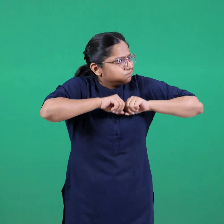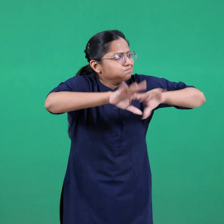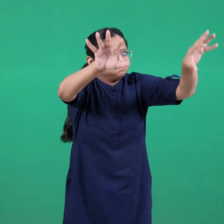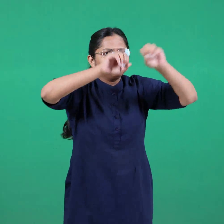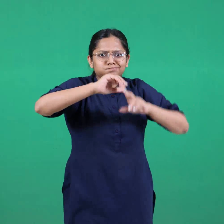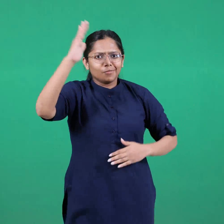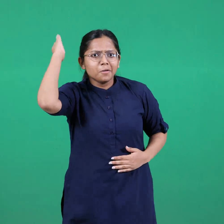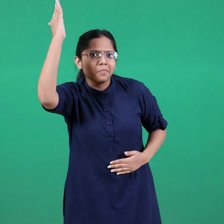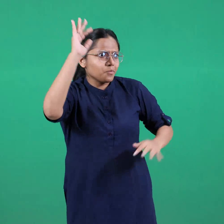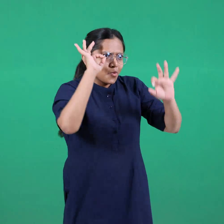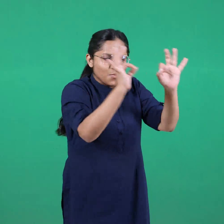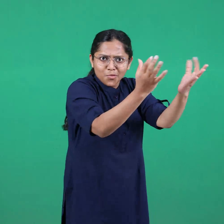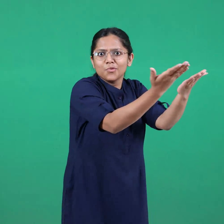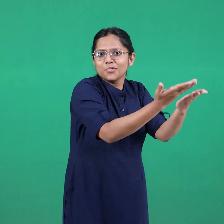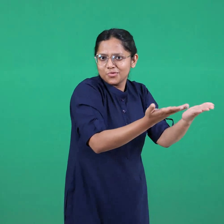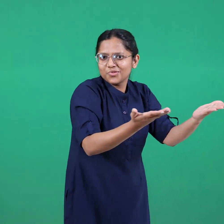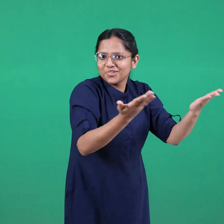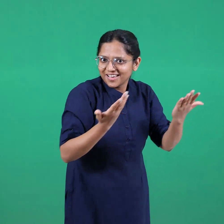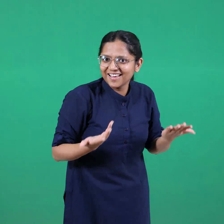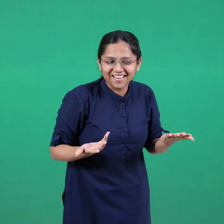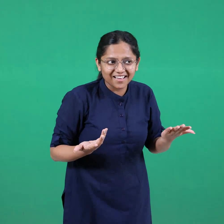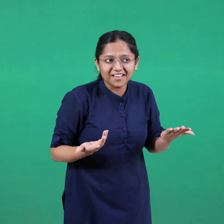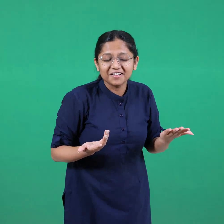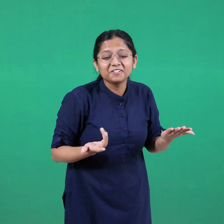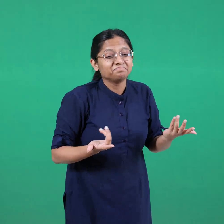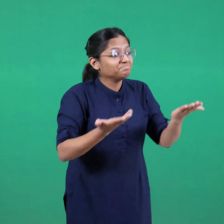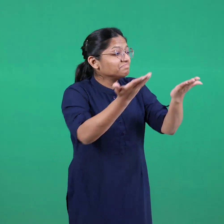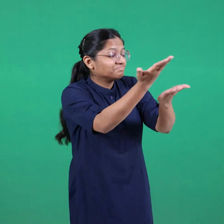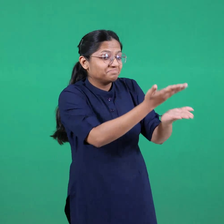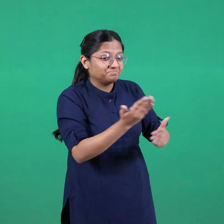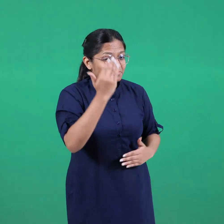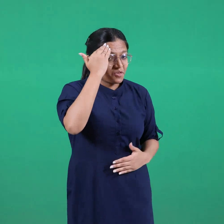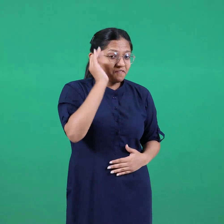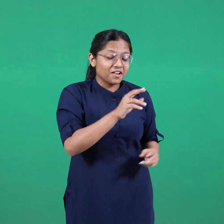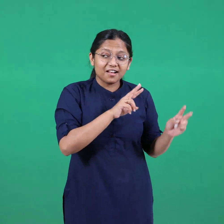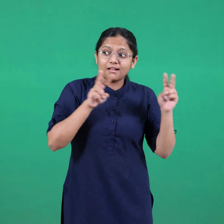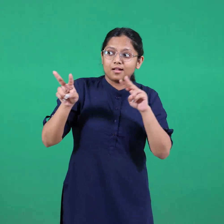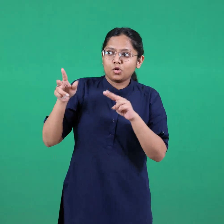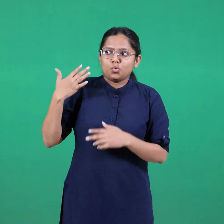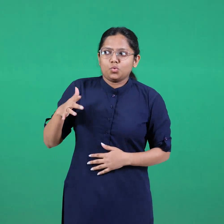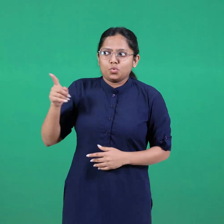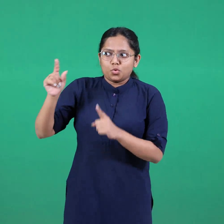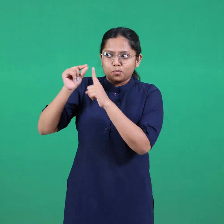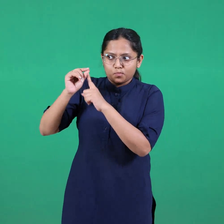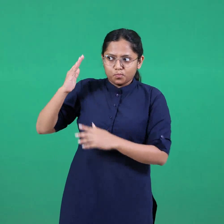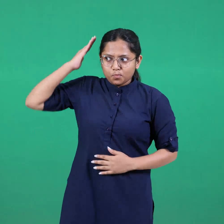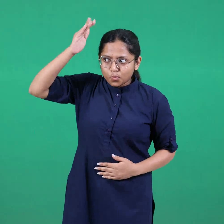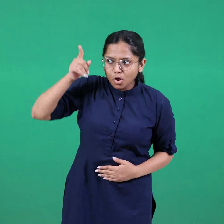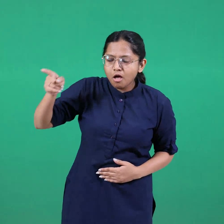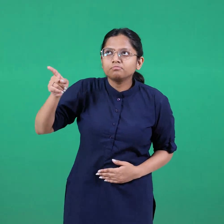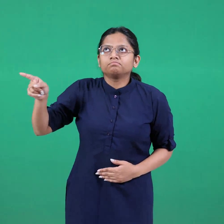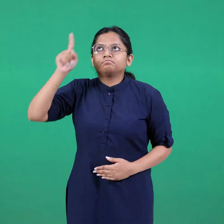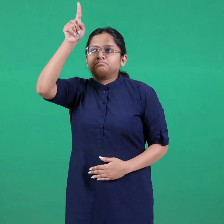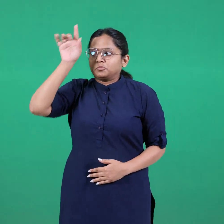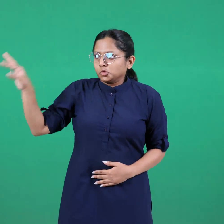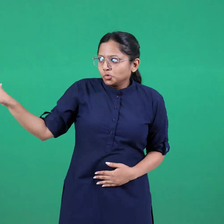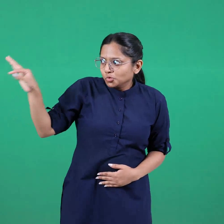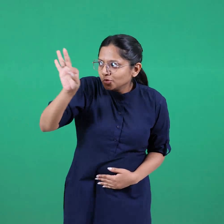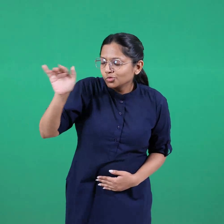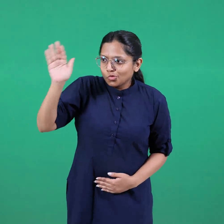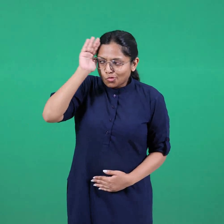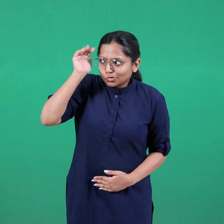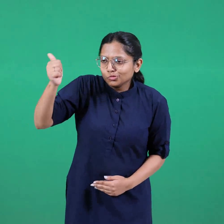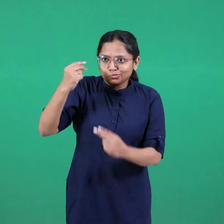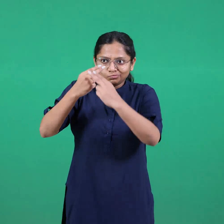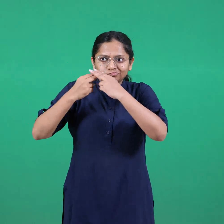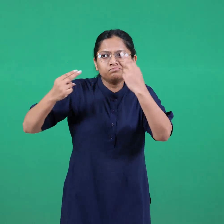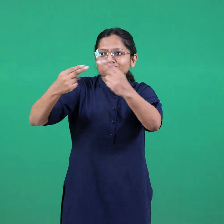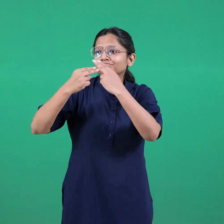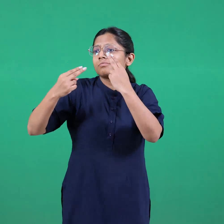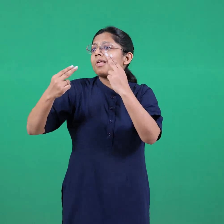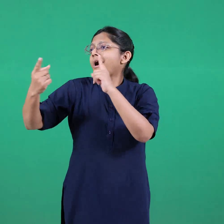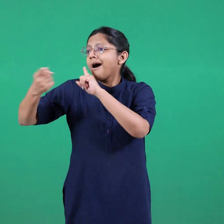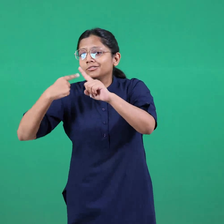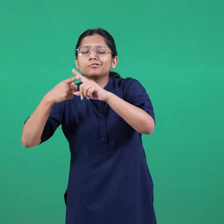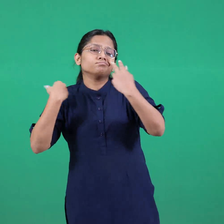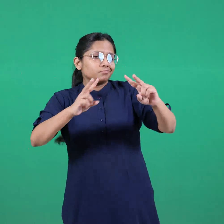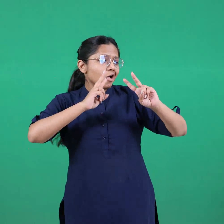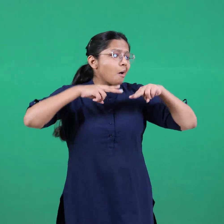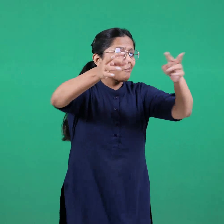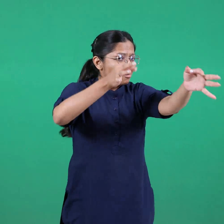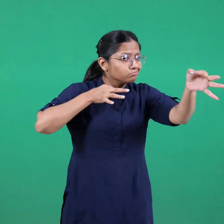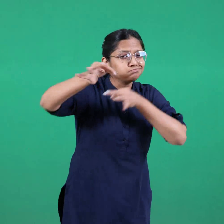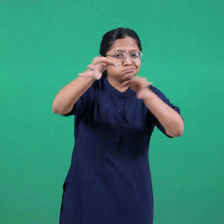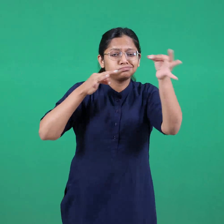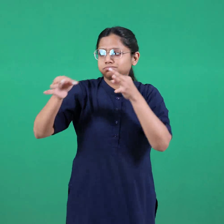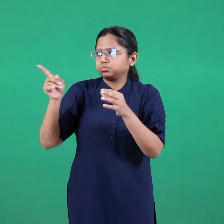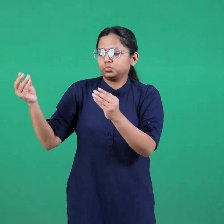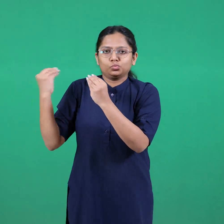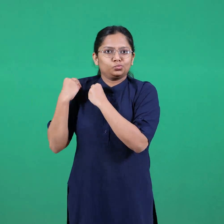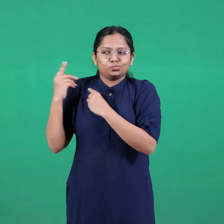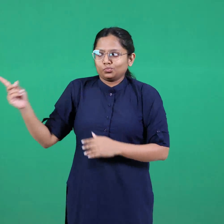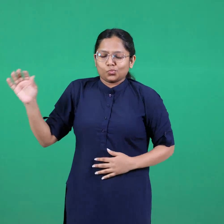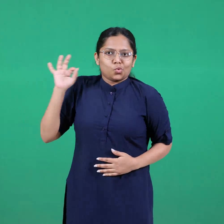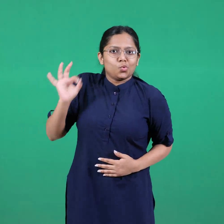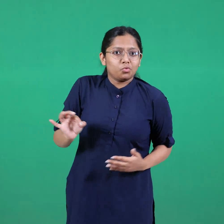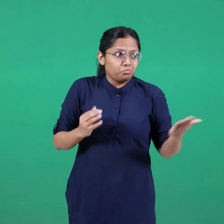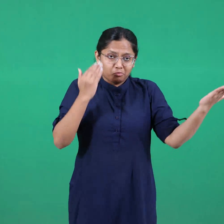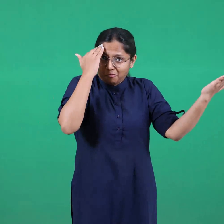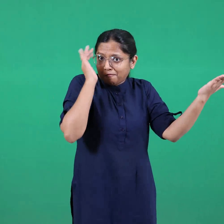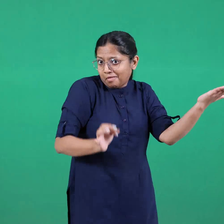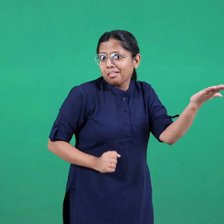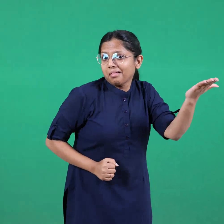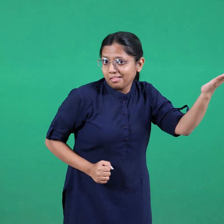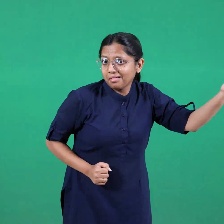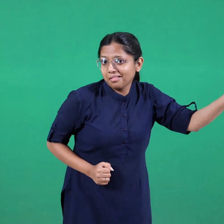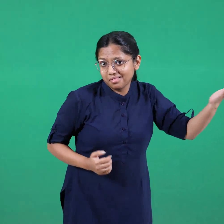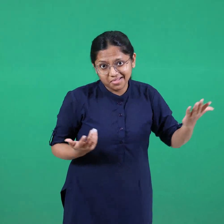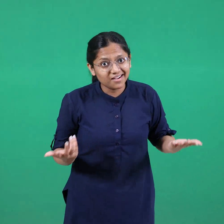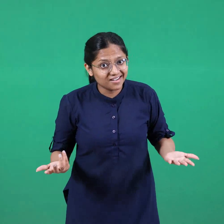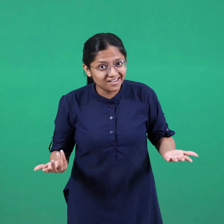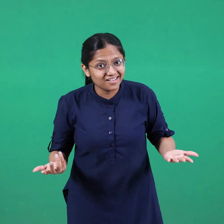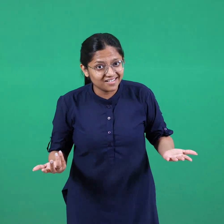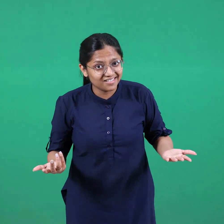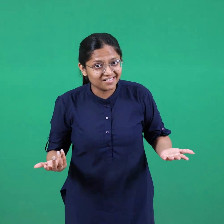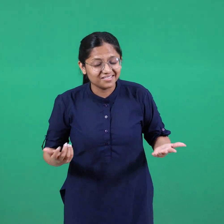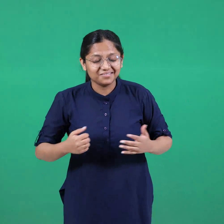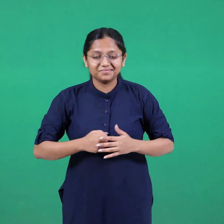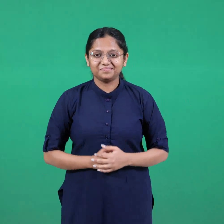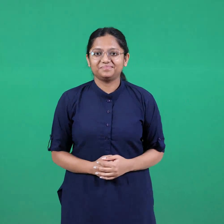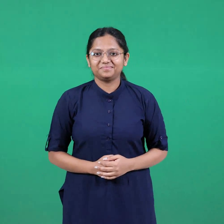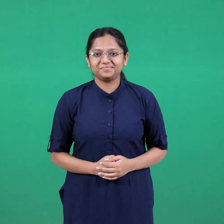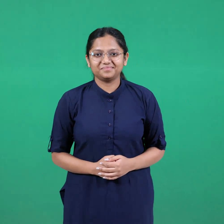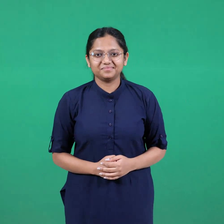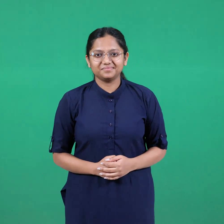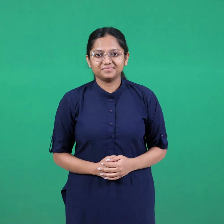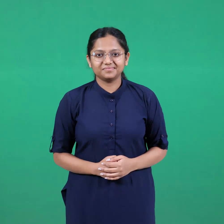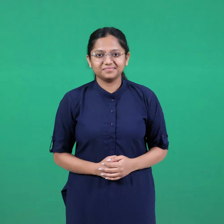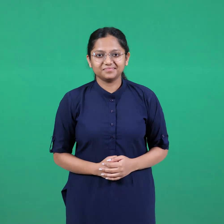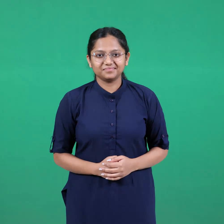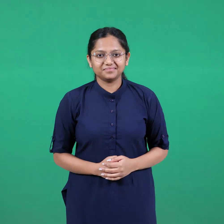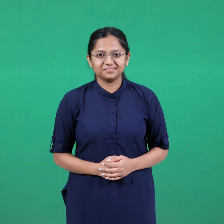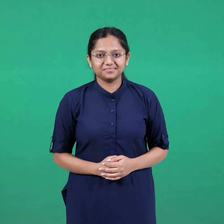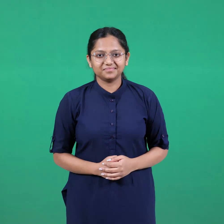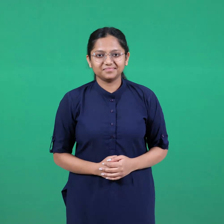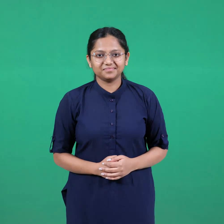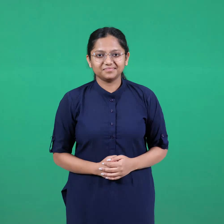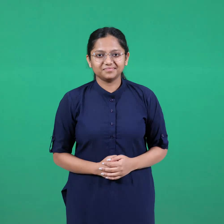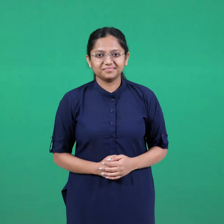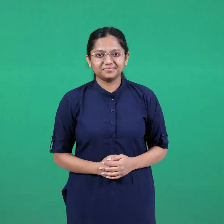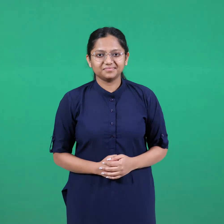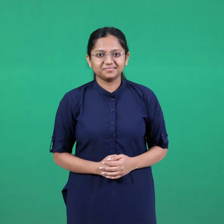The latter do so in love, knowing that I am appointed for the defense of the gospel.